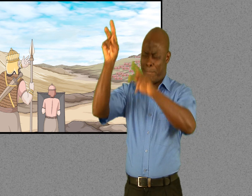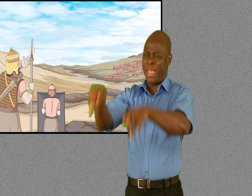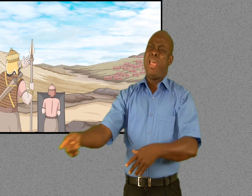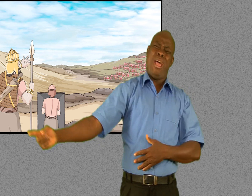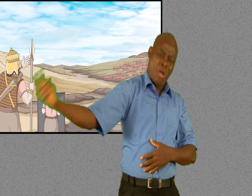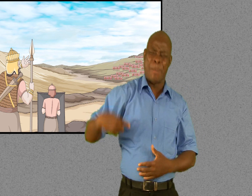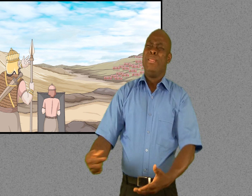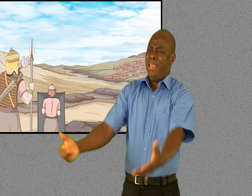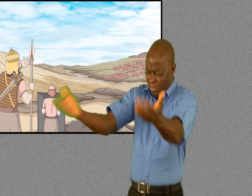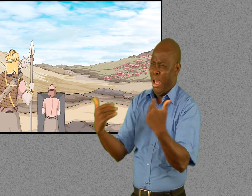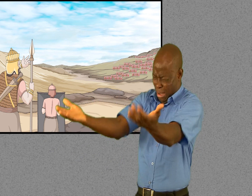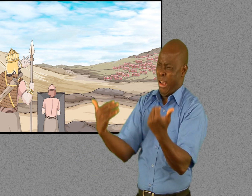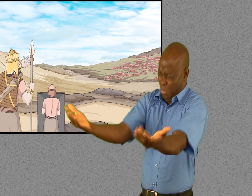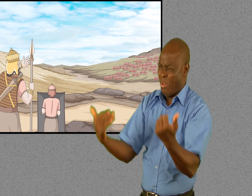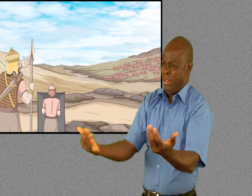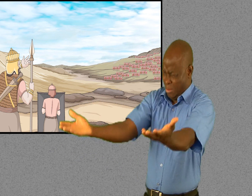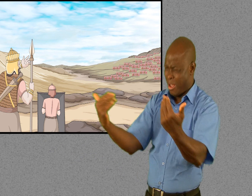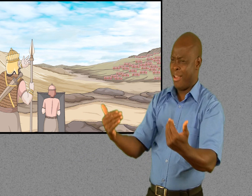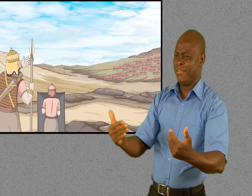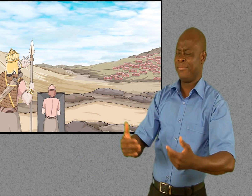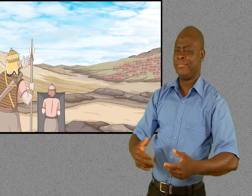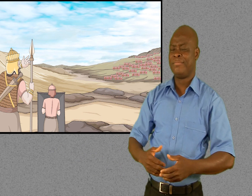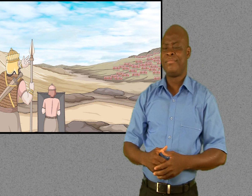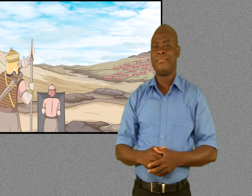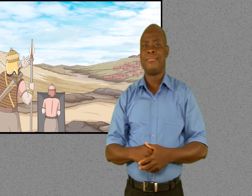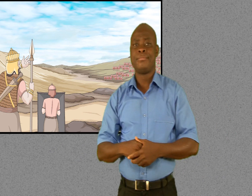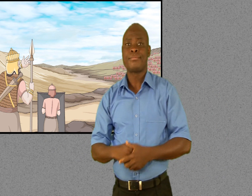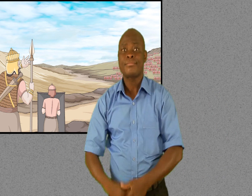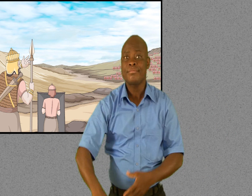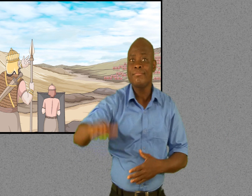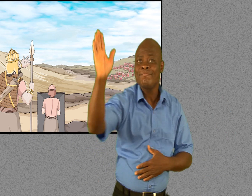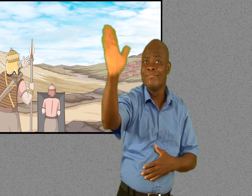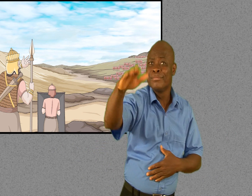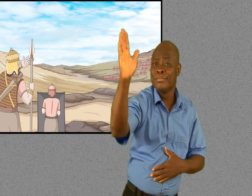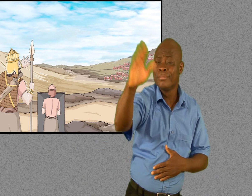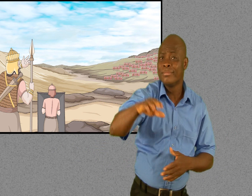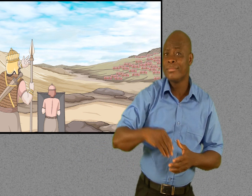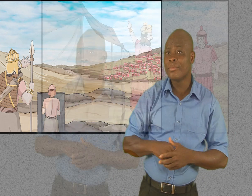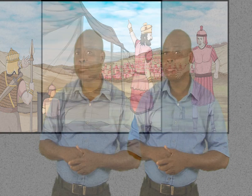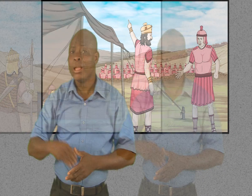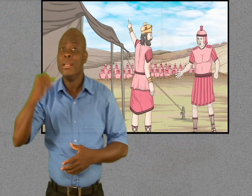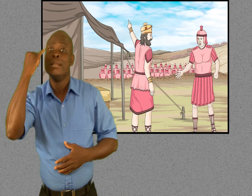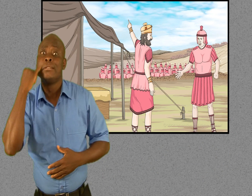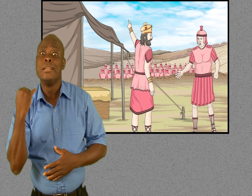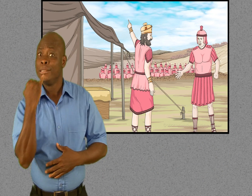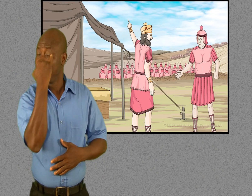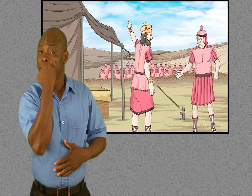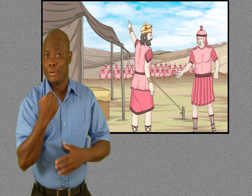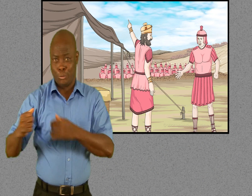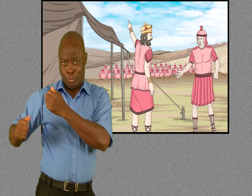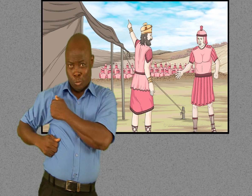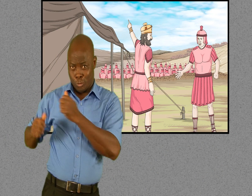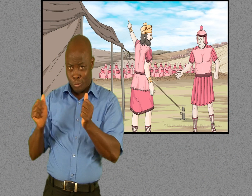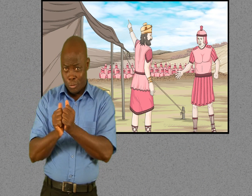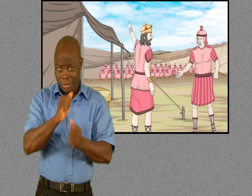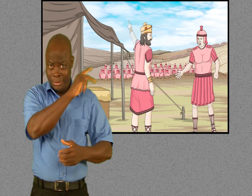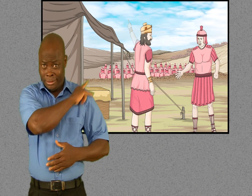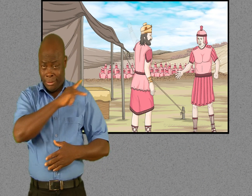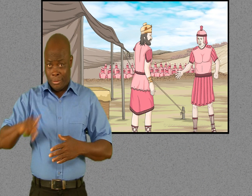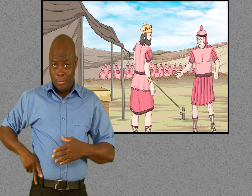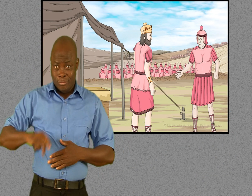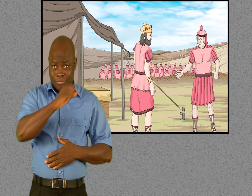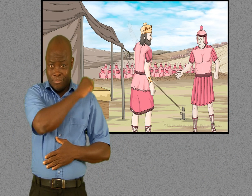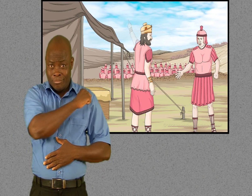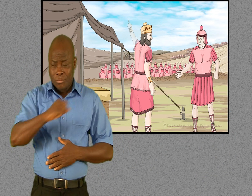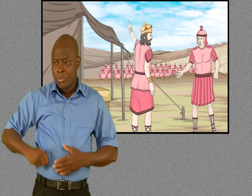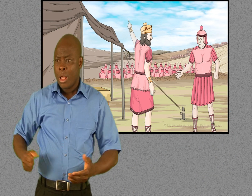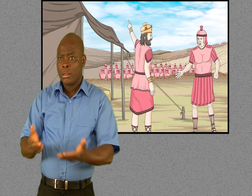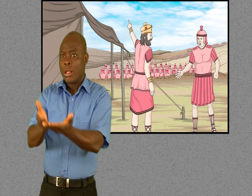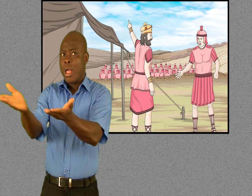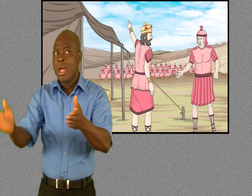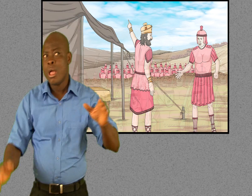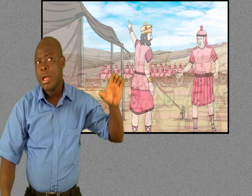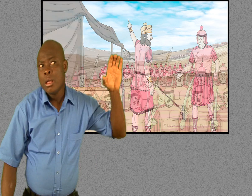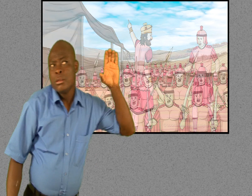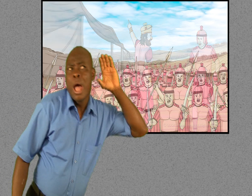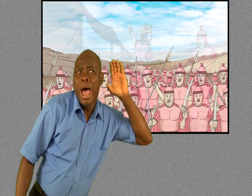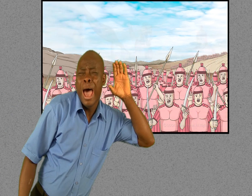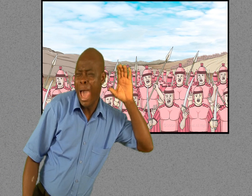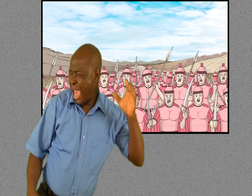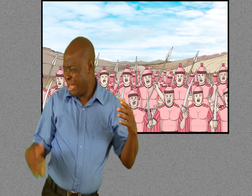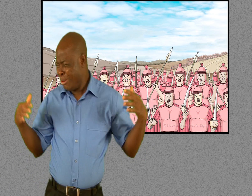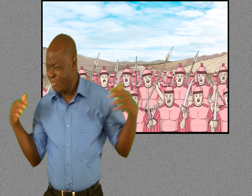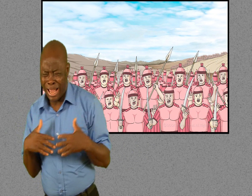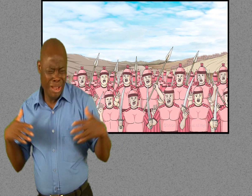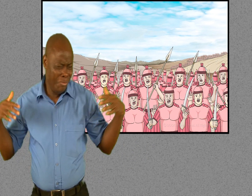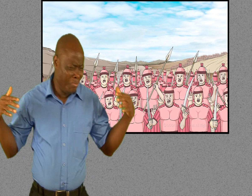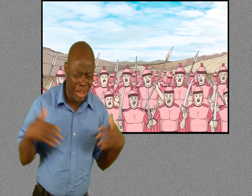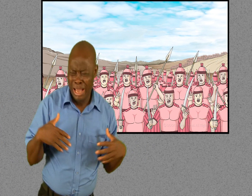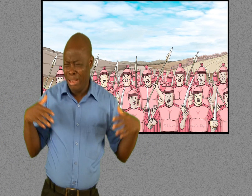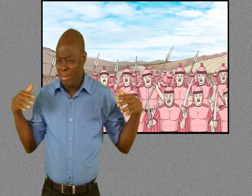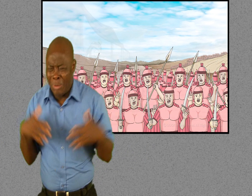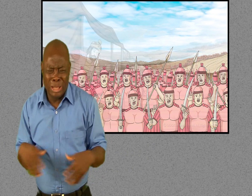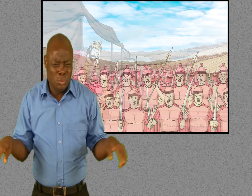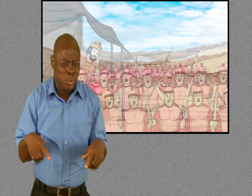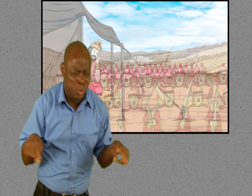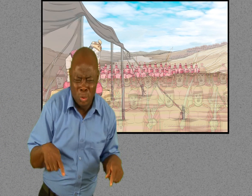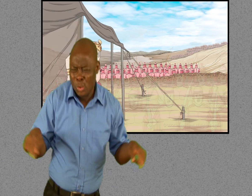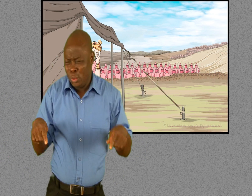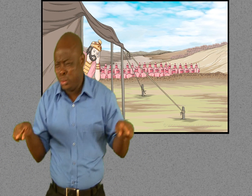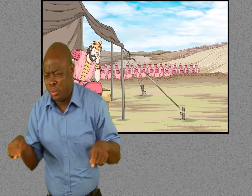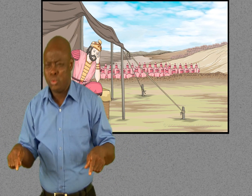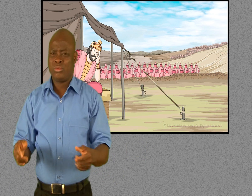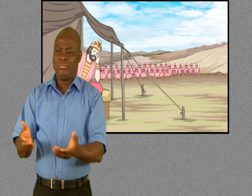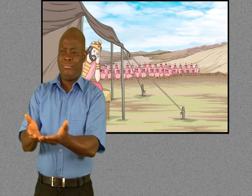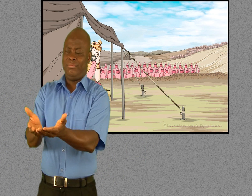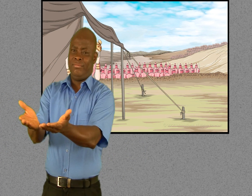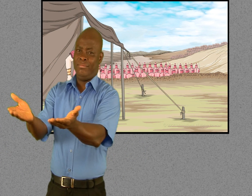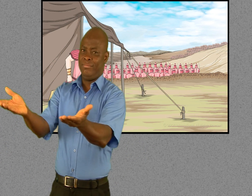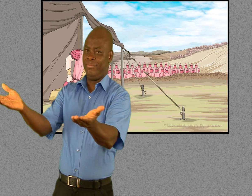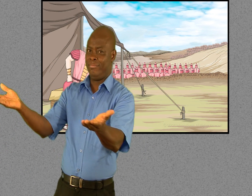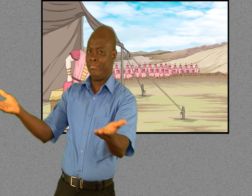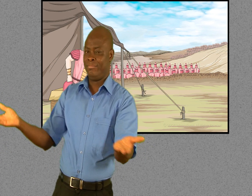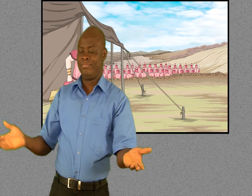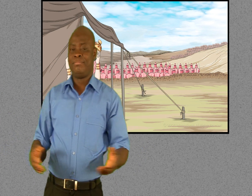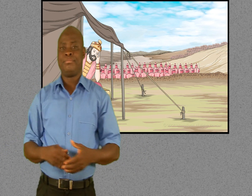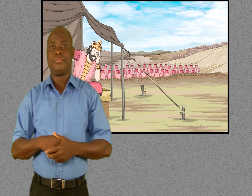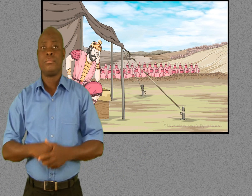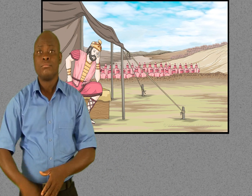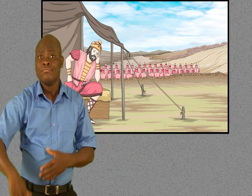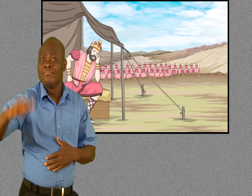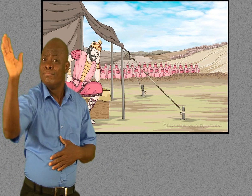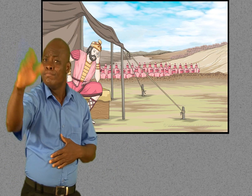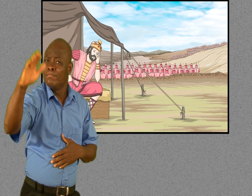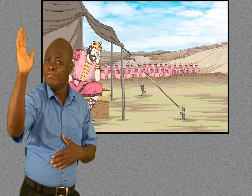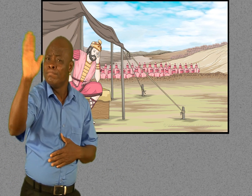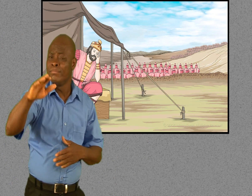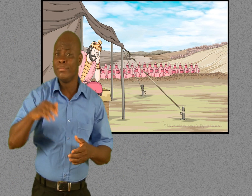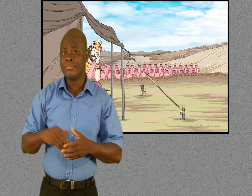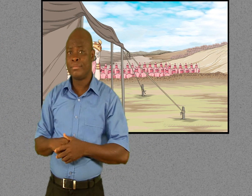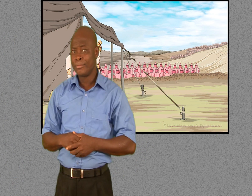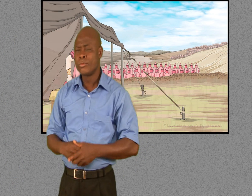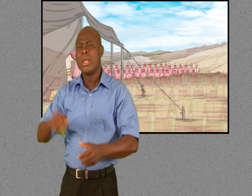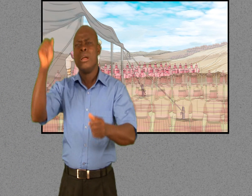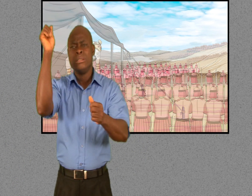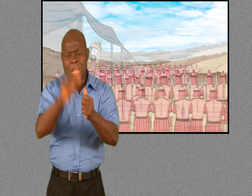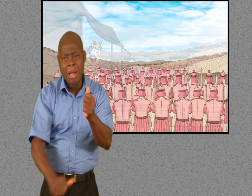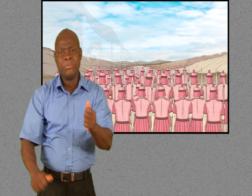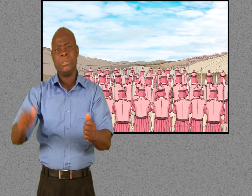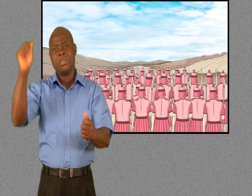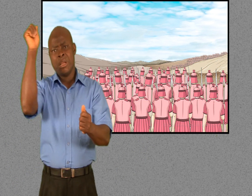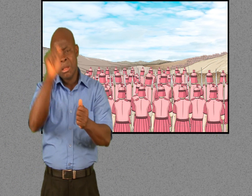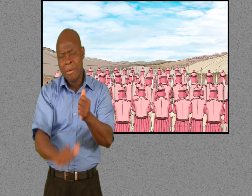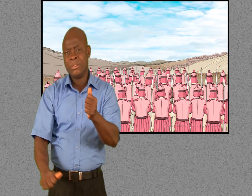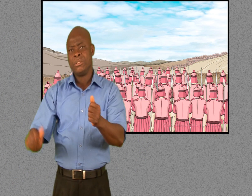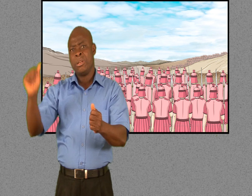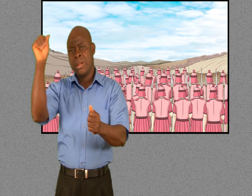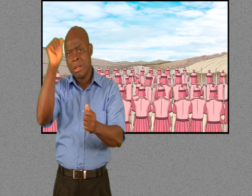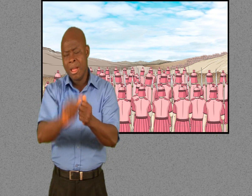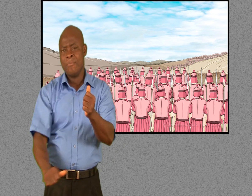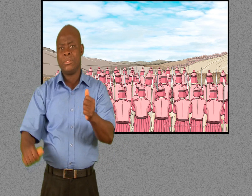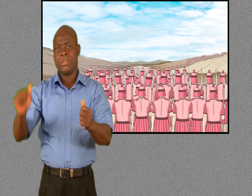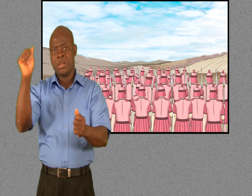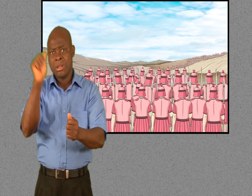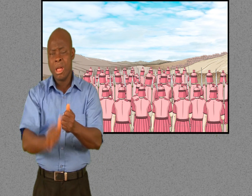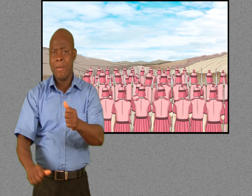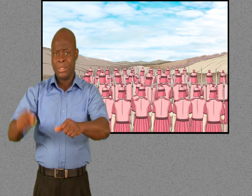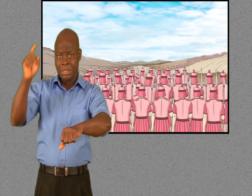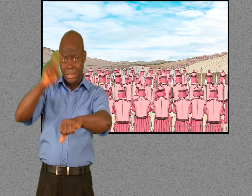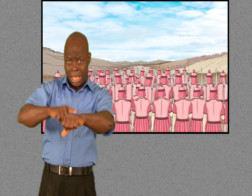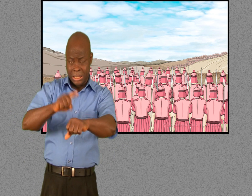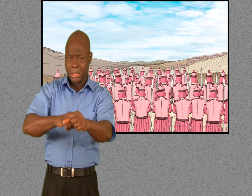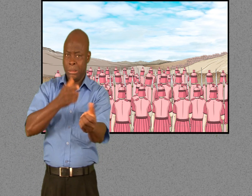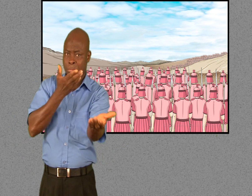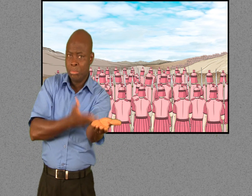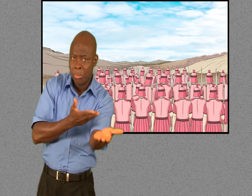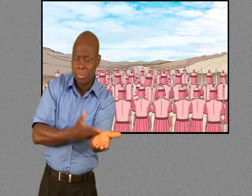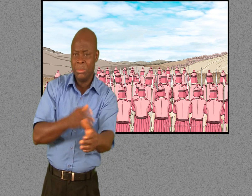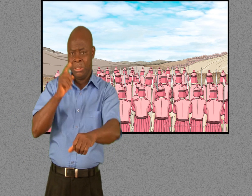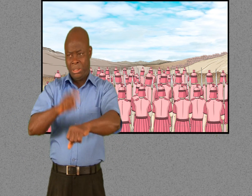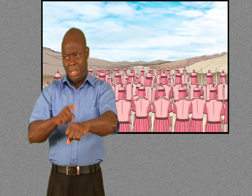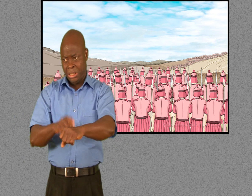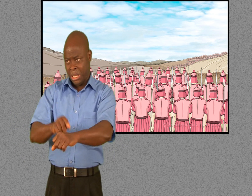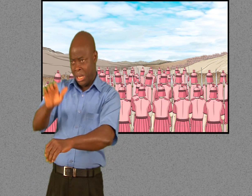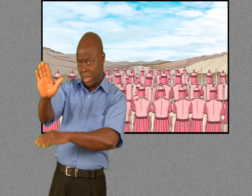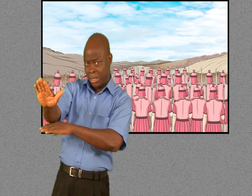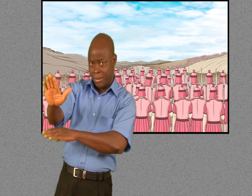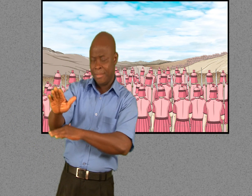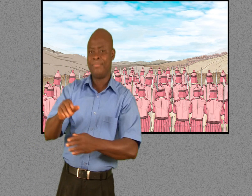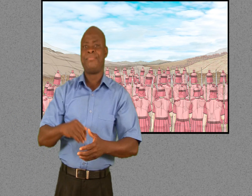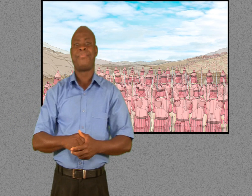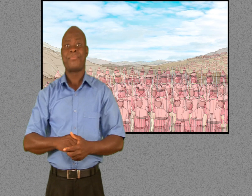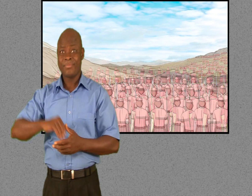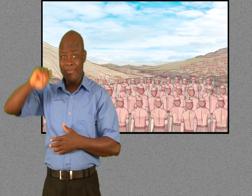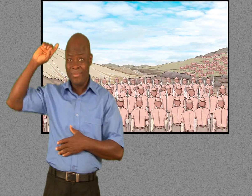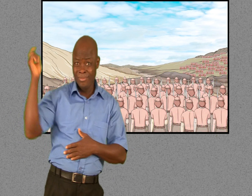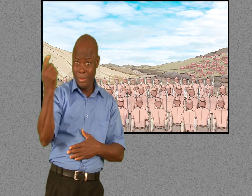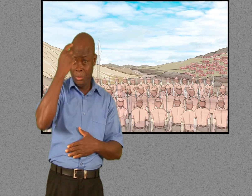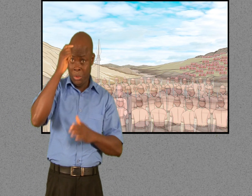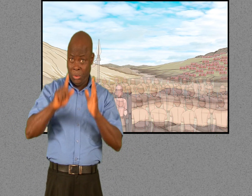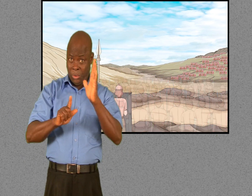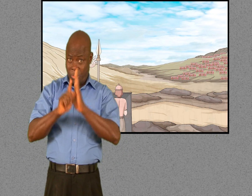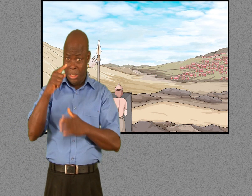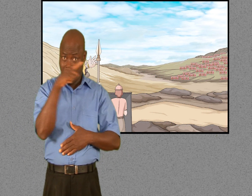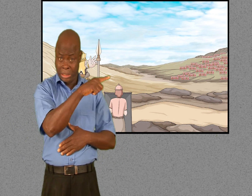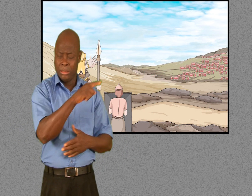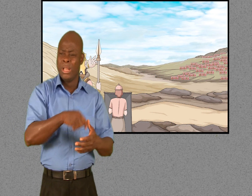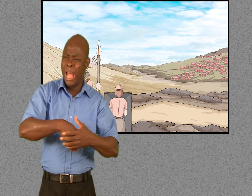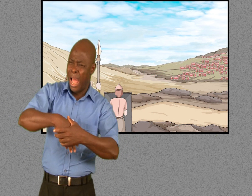Then the Philistine said, “I defy the ranks of Israel this day! Give me a man to fight!”